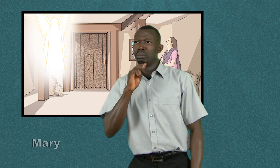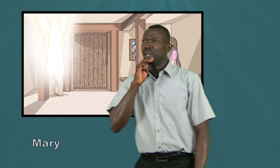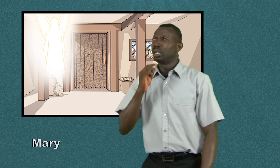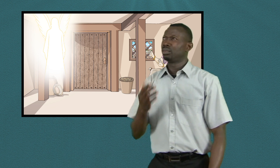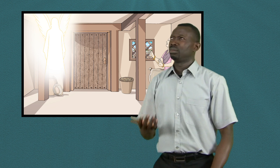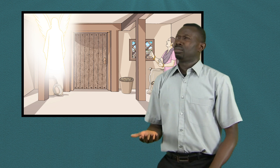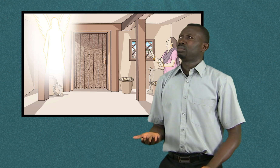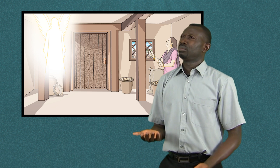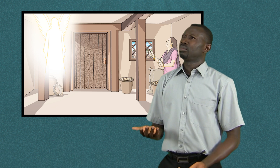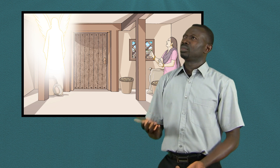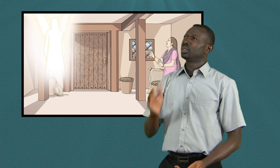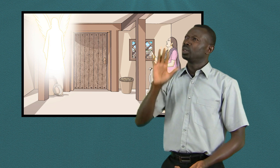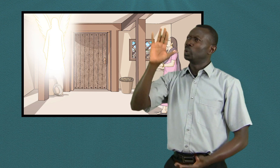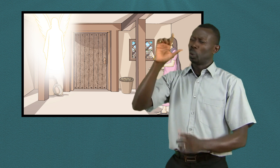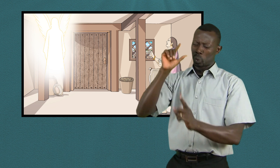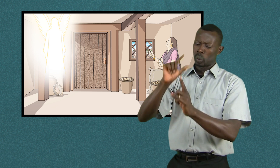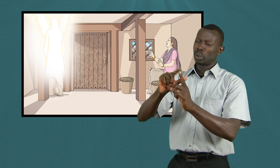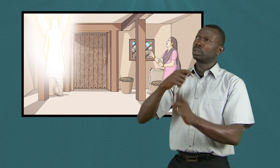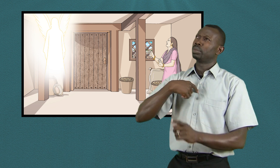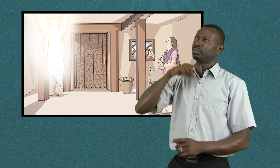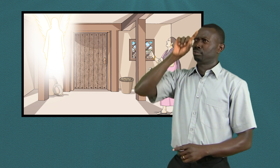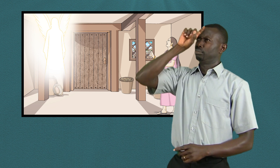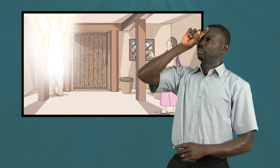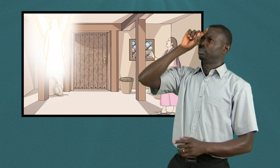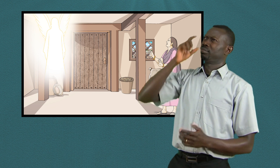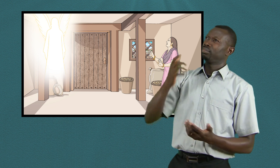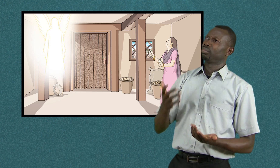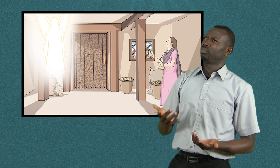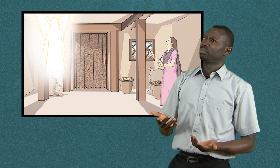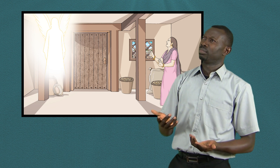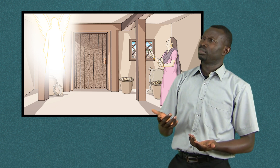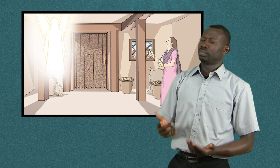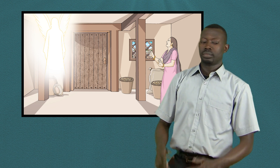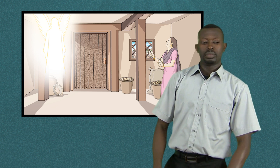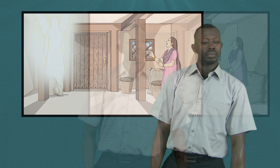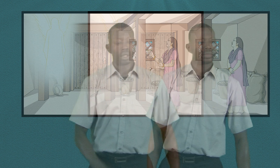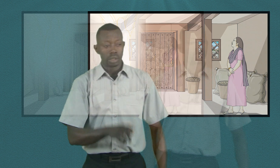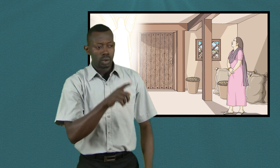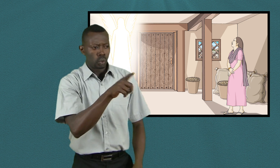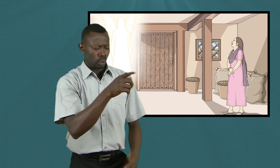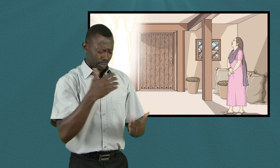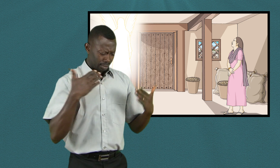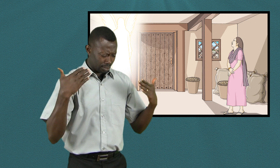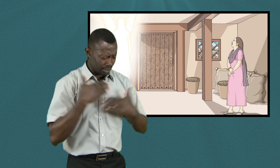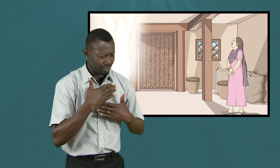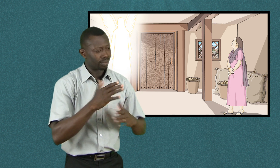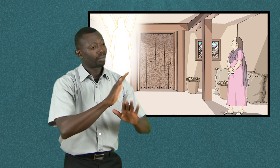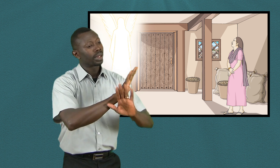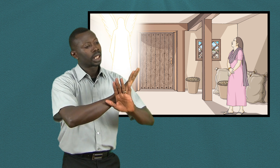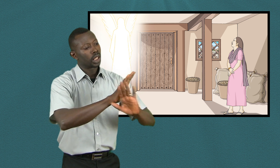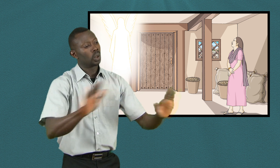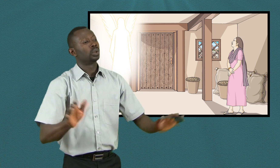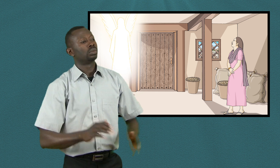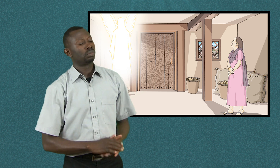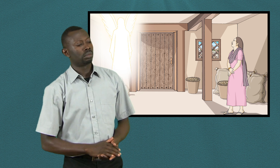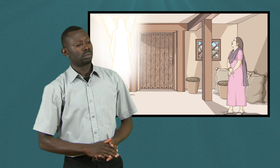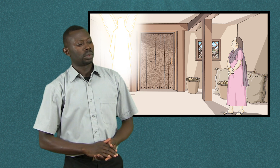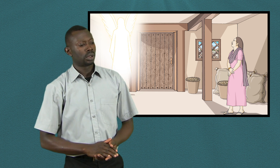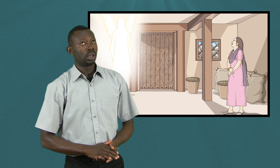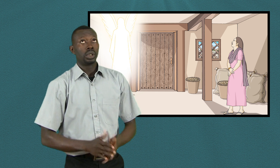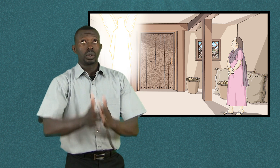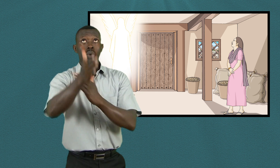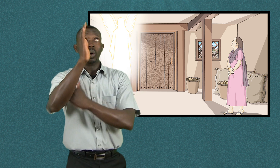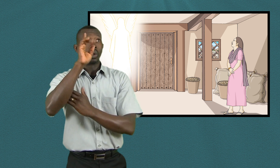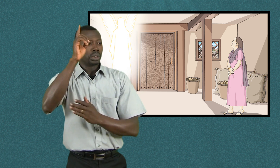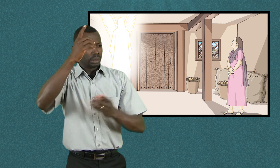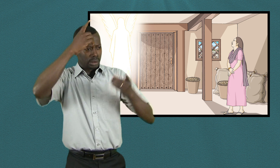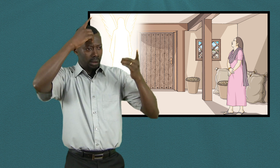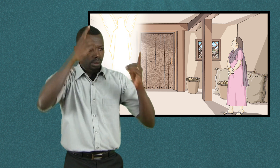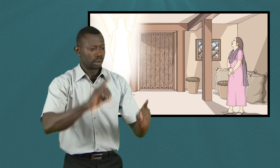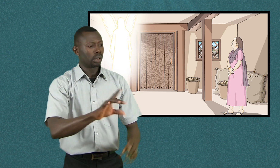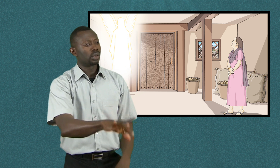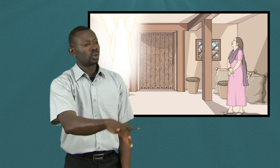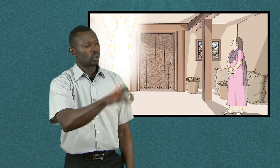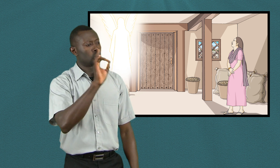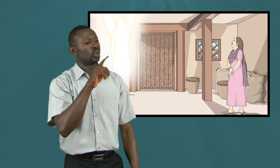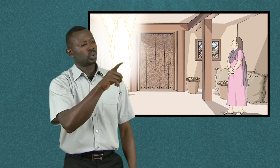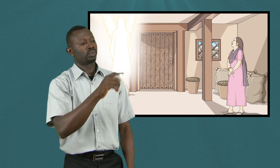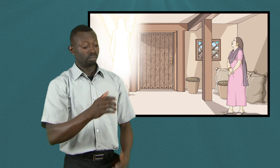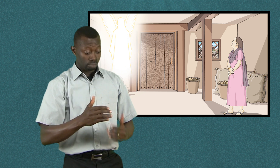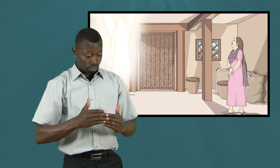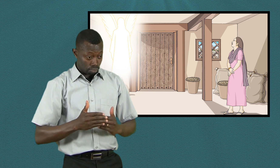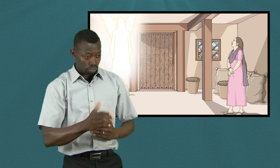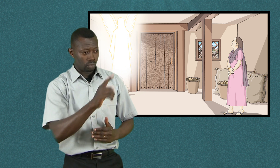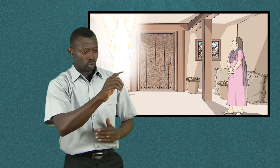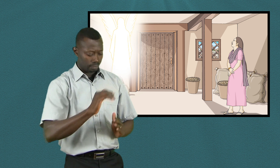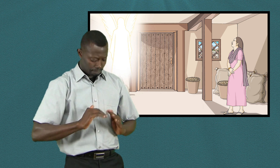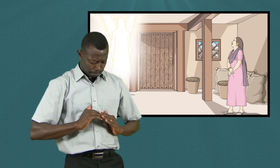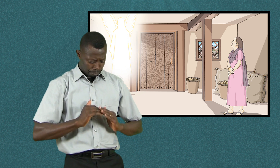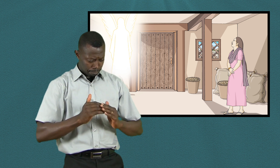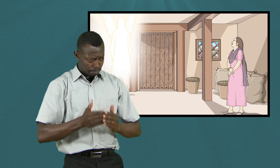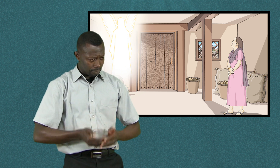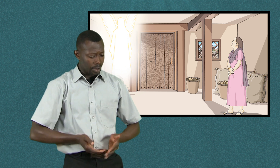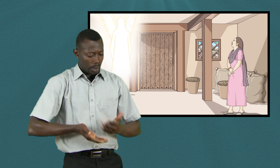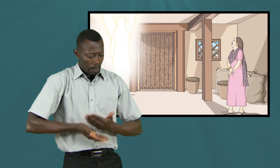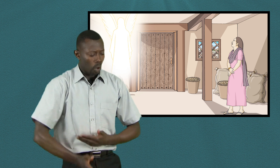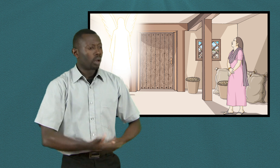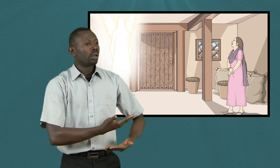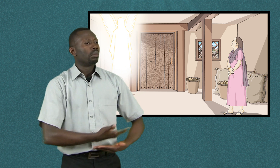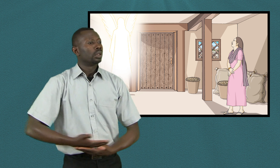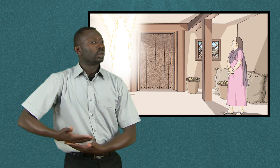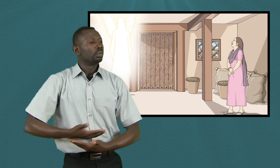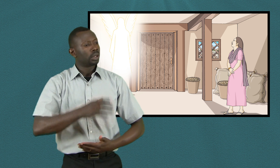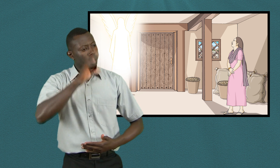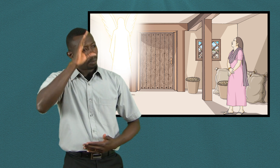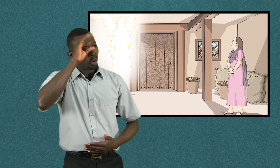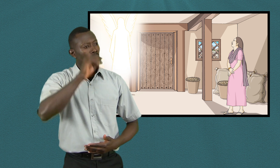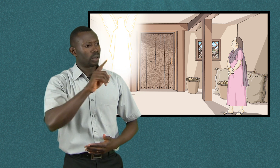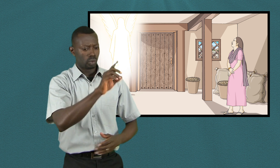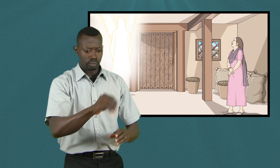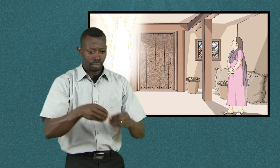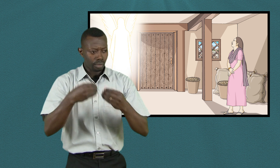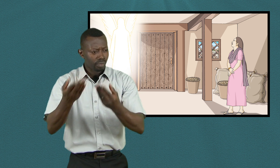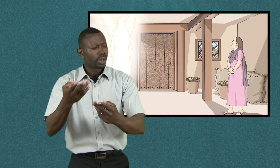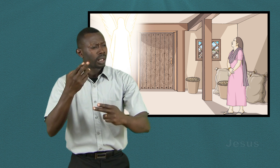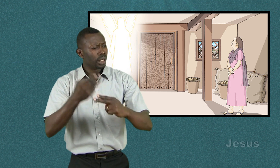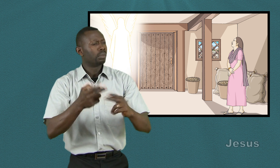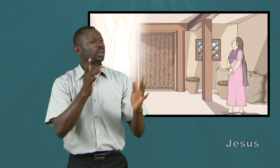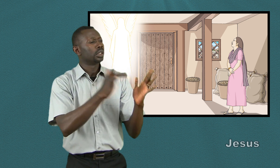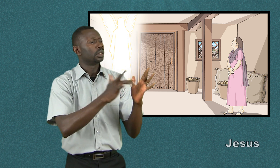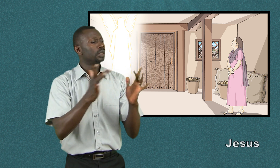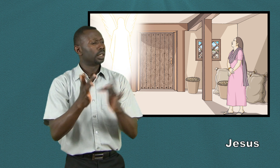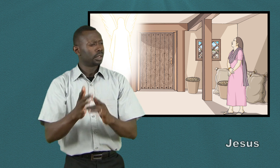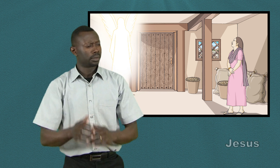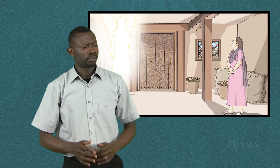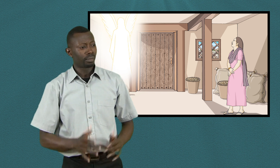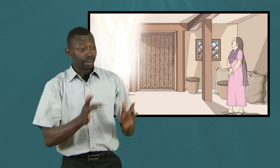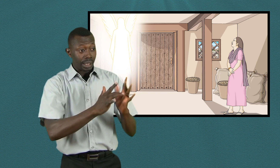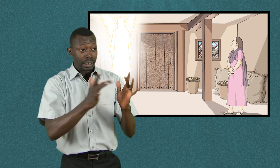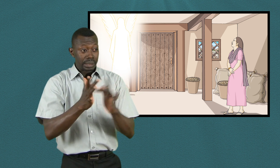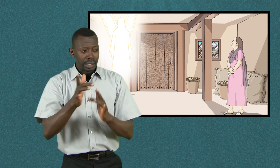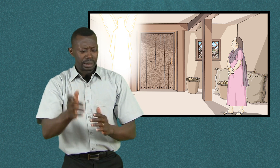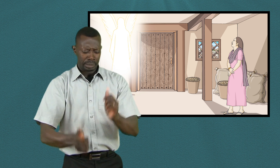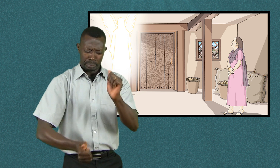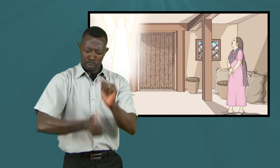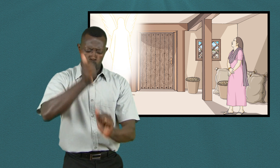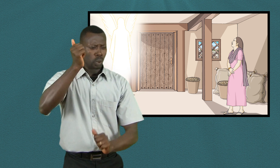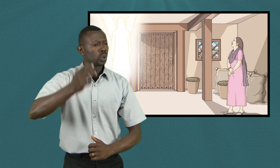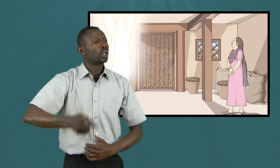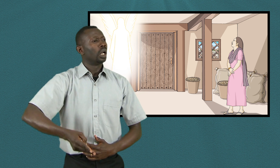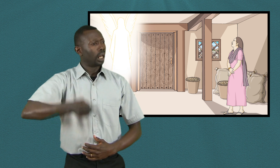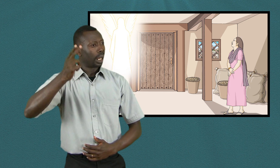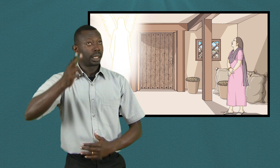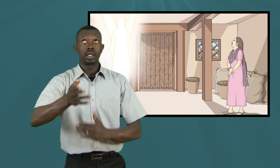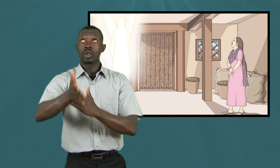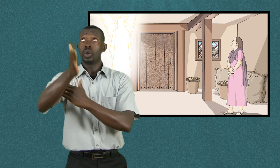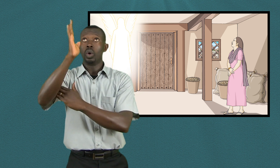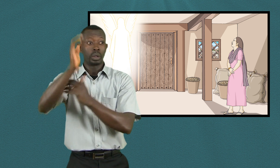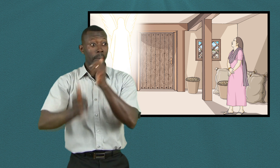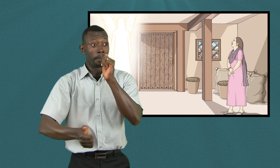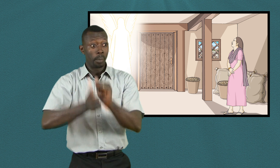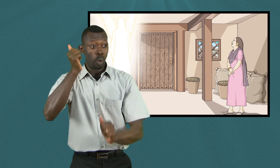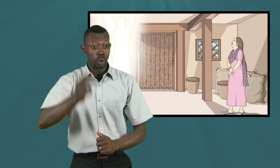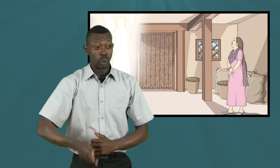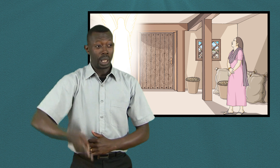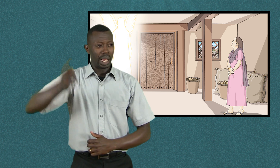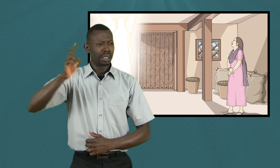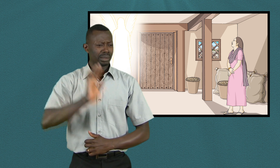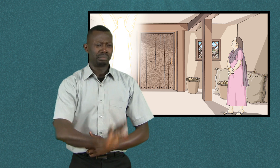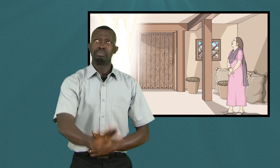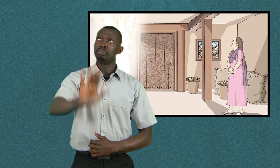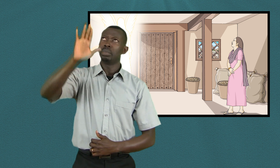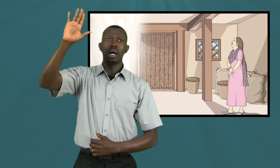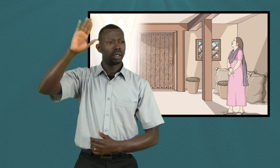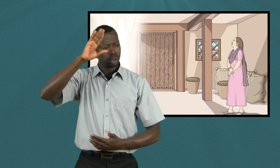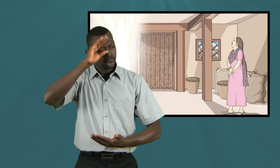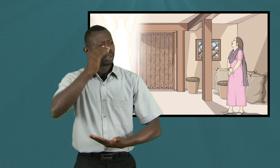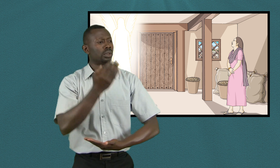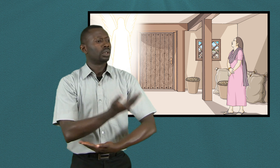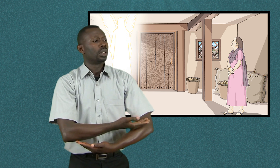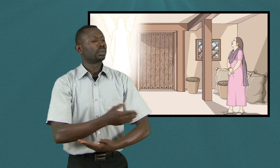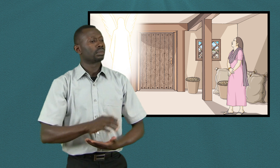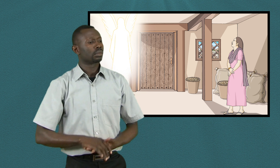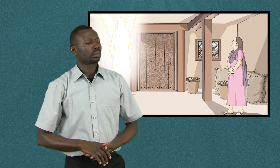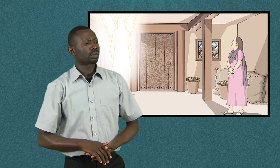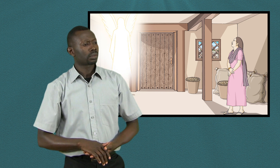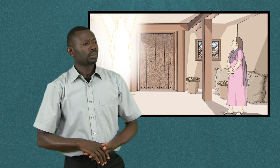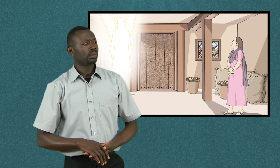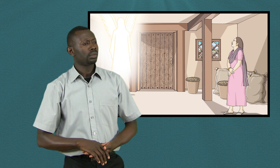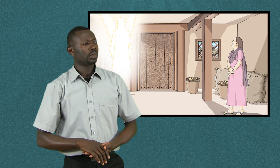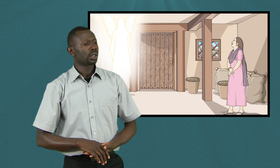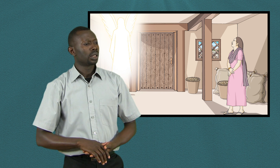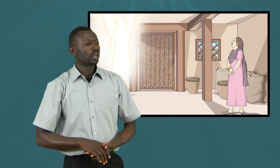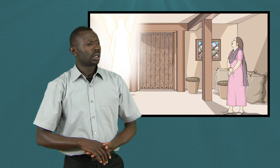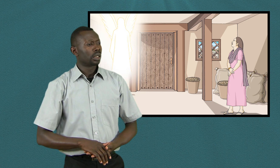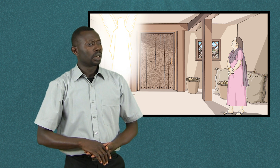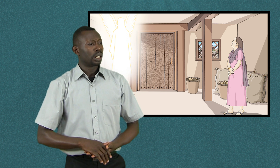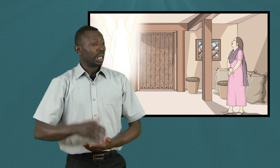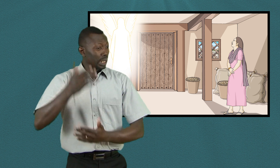So the angel told her, “Do not be afraid, Mary, for you have found favor with God. Behold, you will conceive and give birth to a son, and you are to give Him the name Jesus.